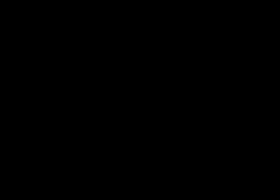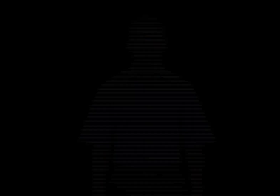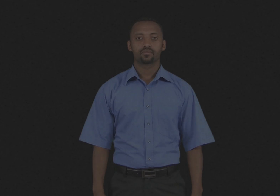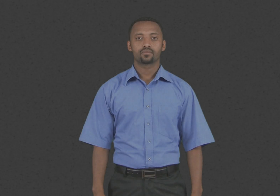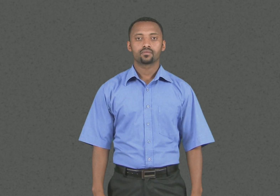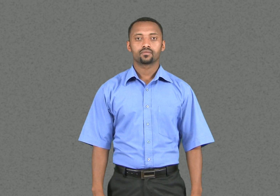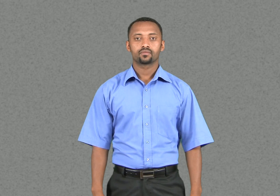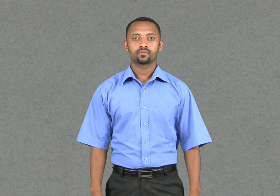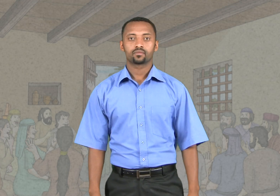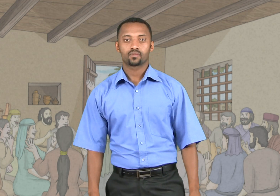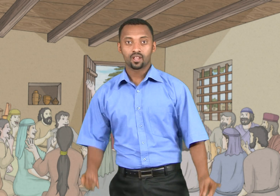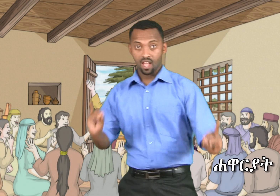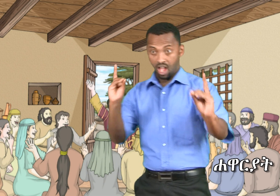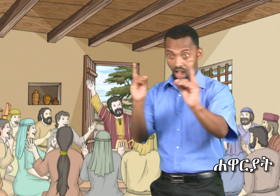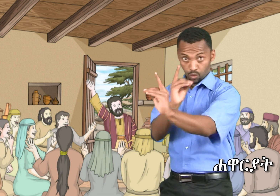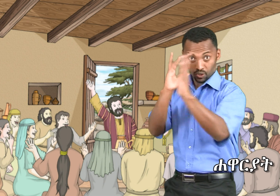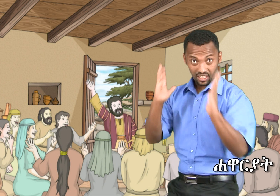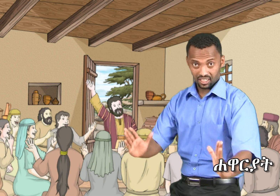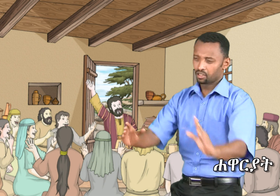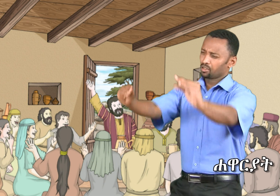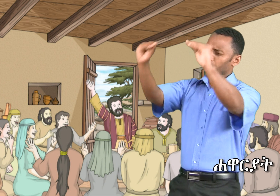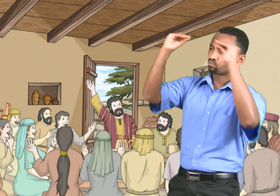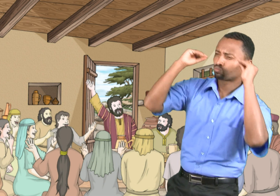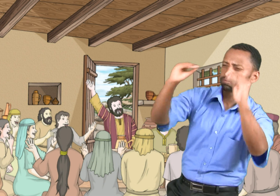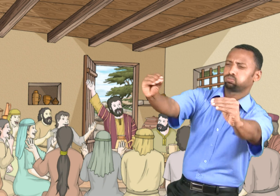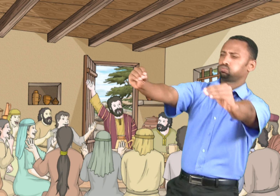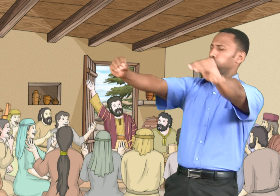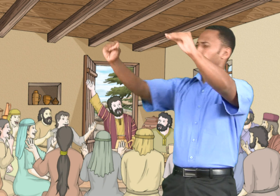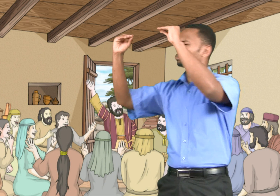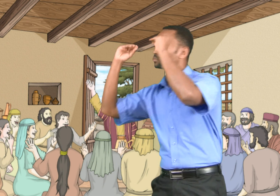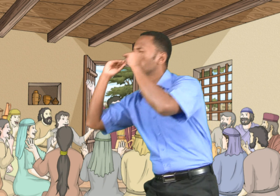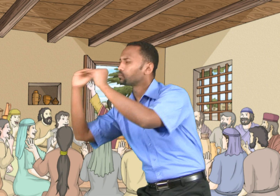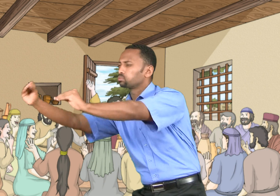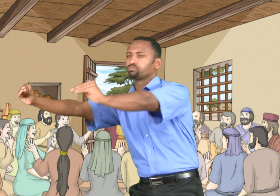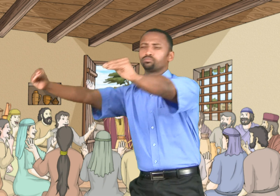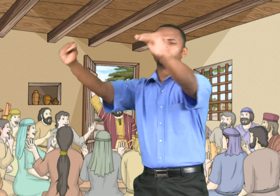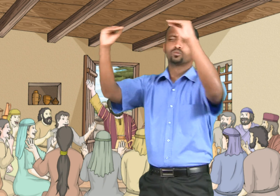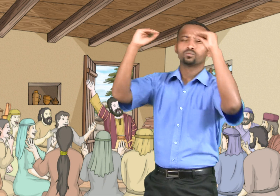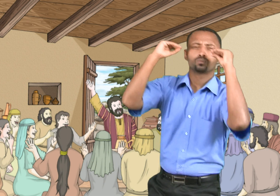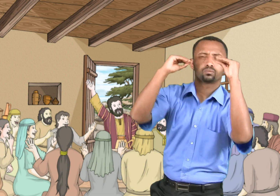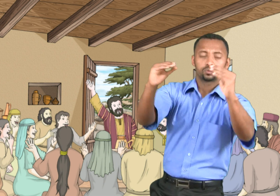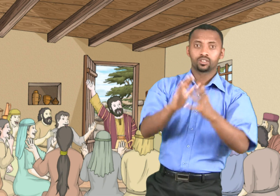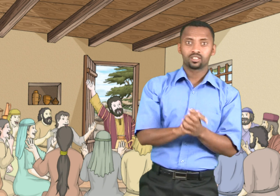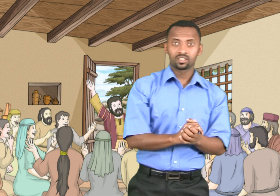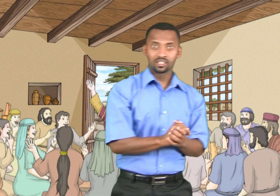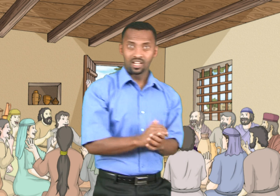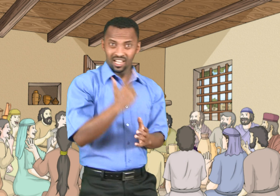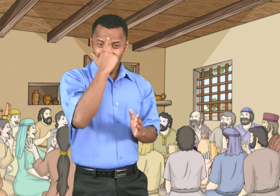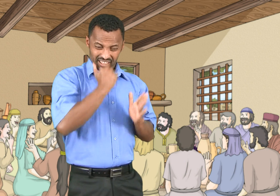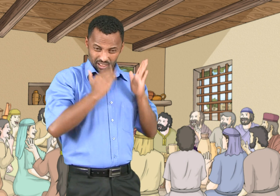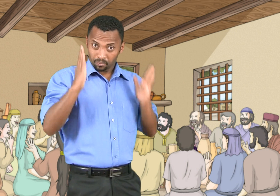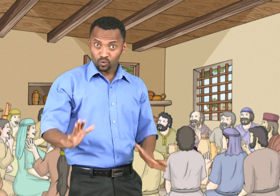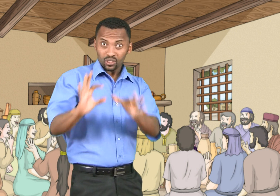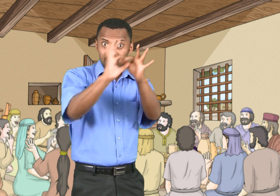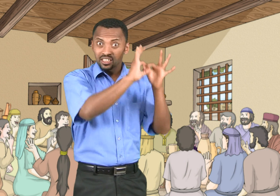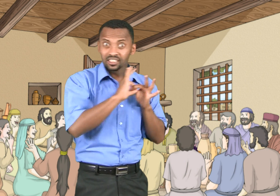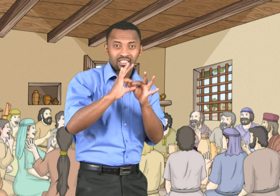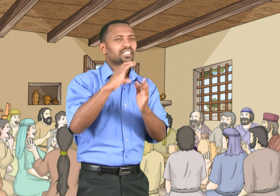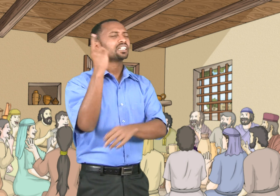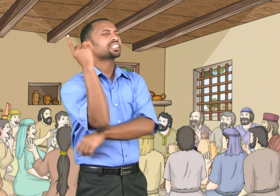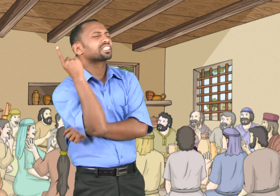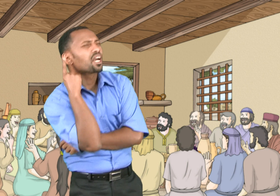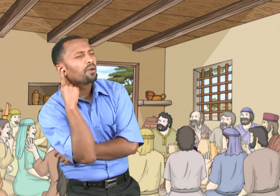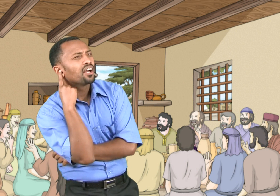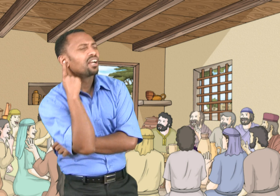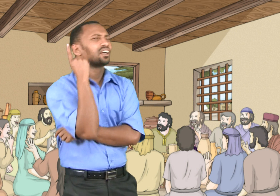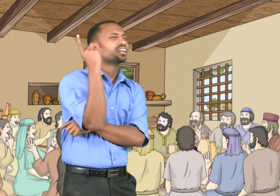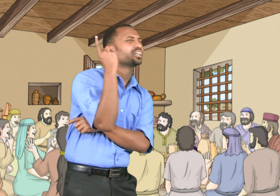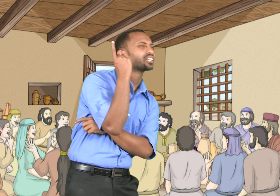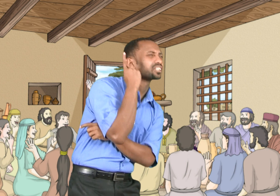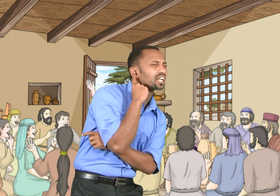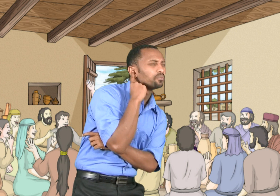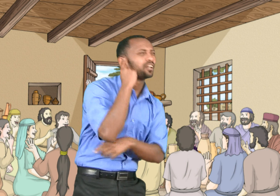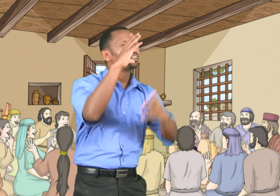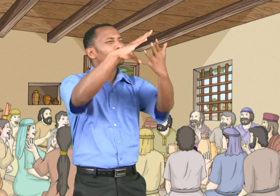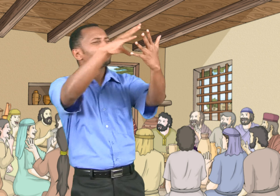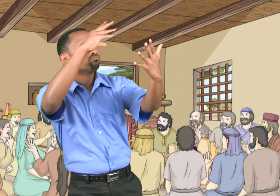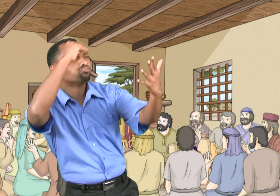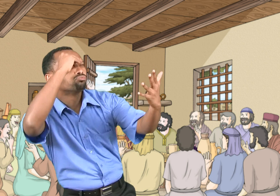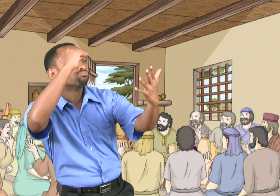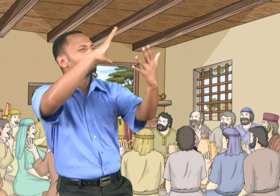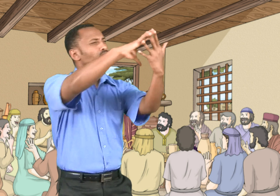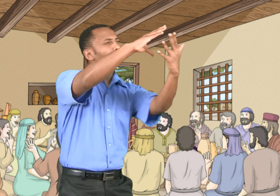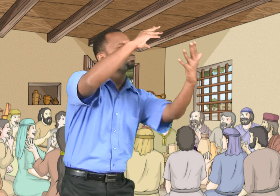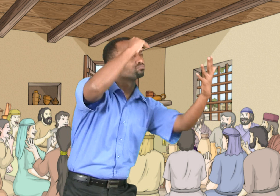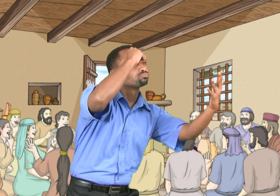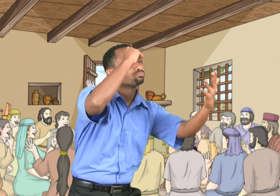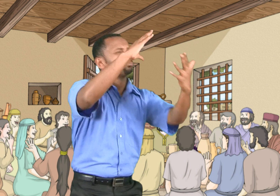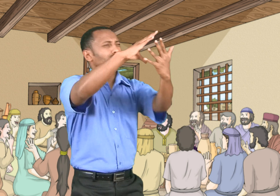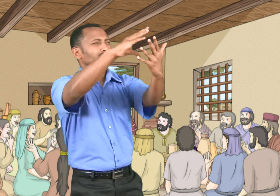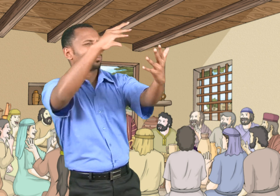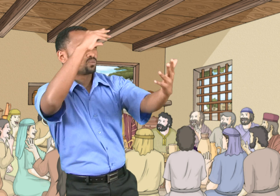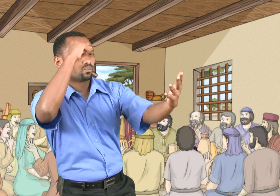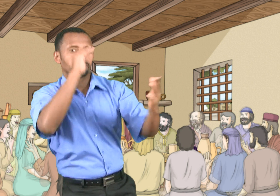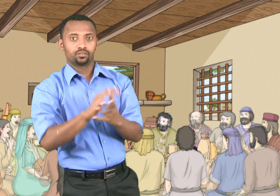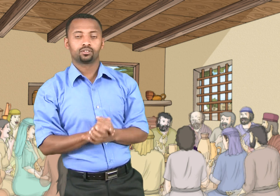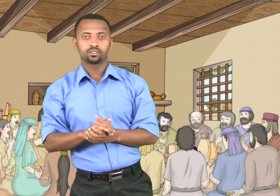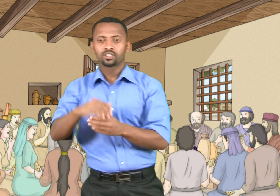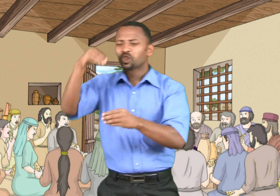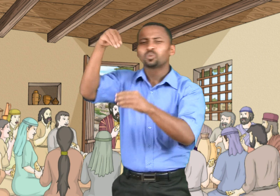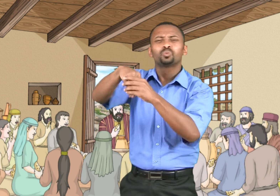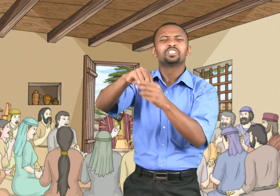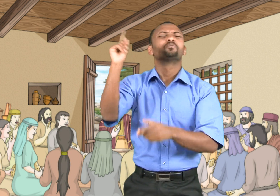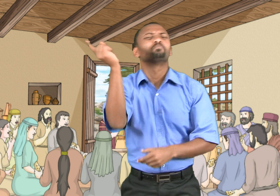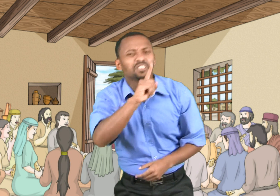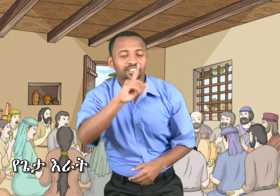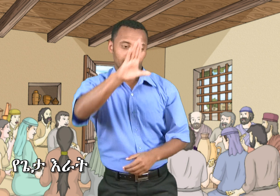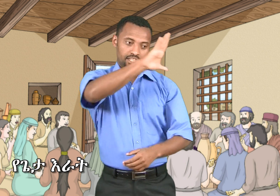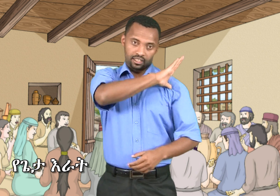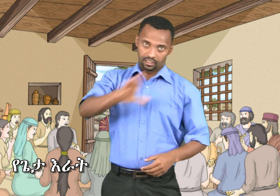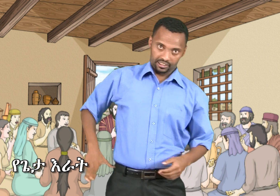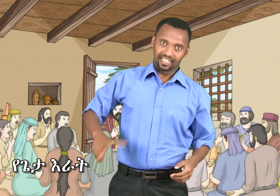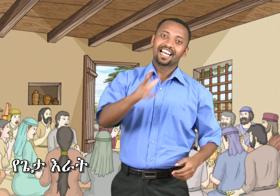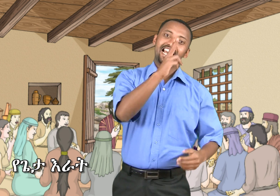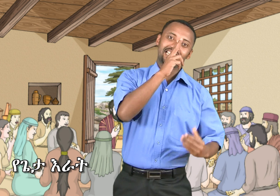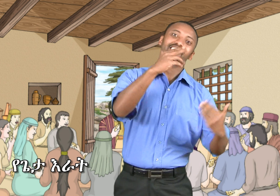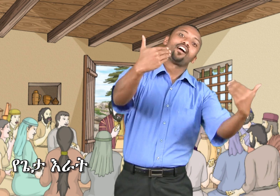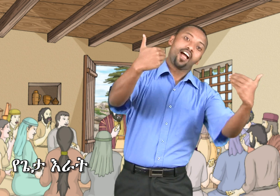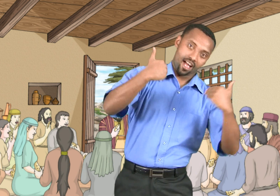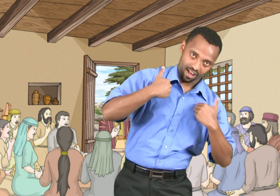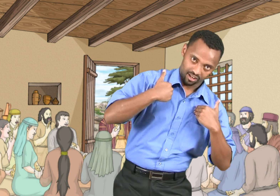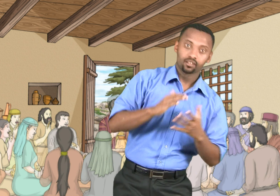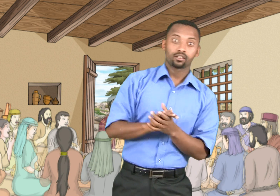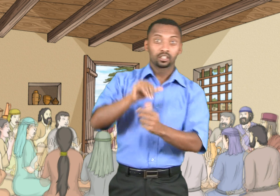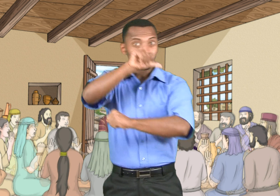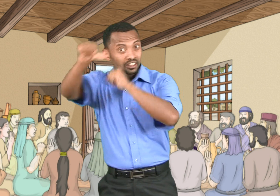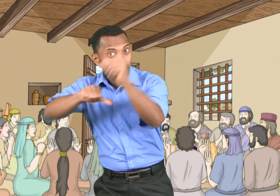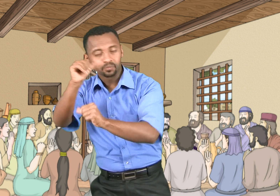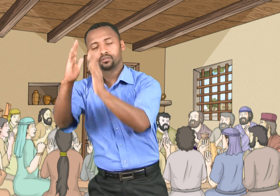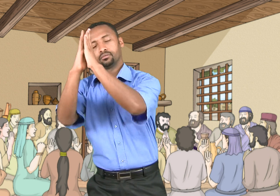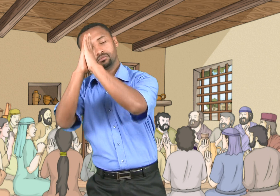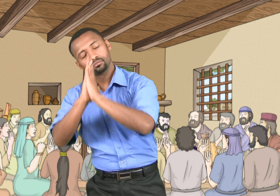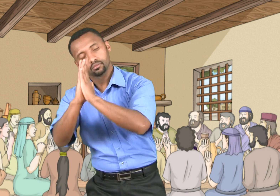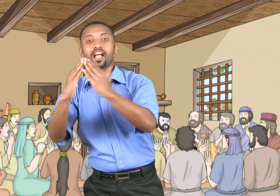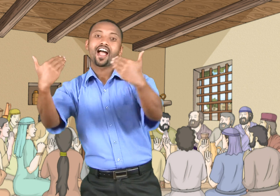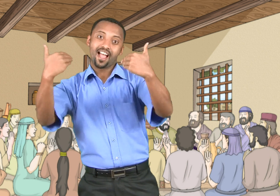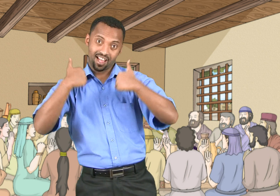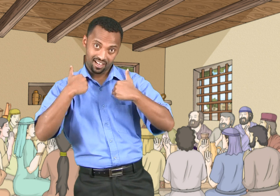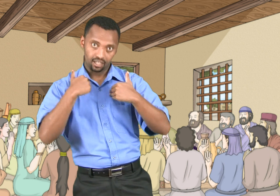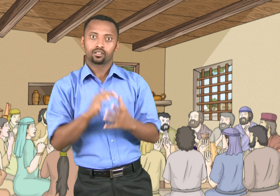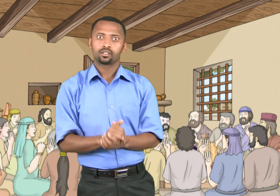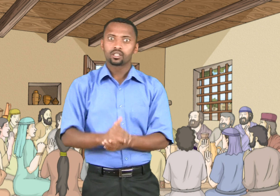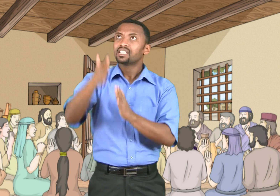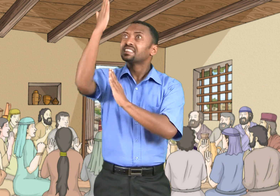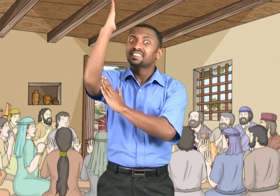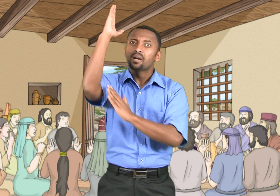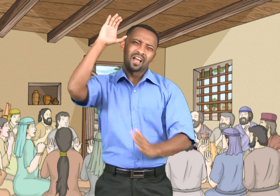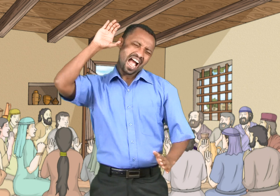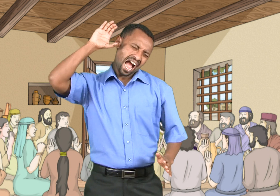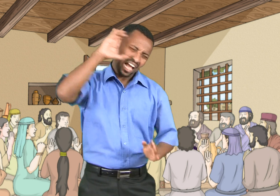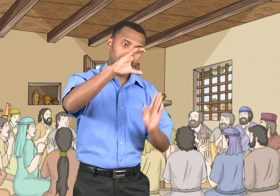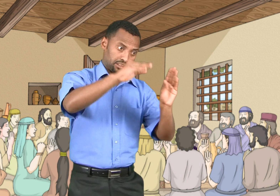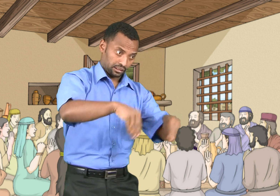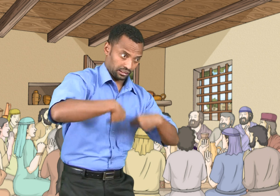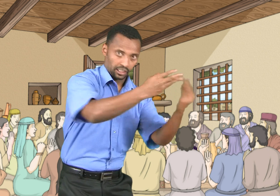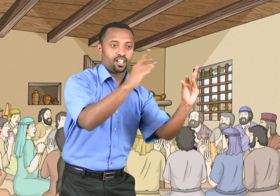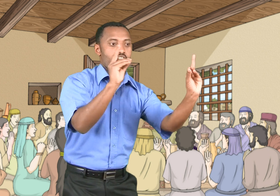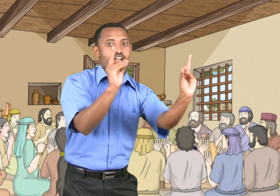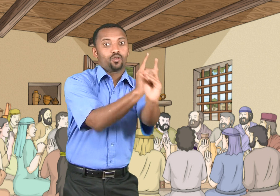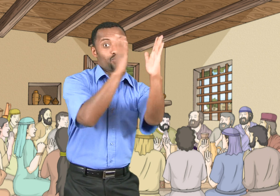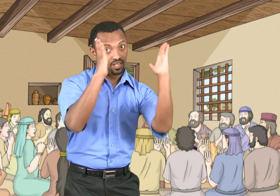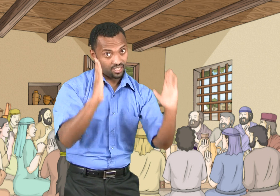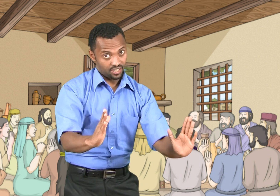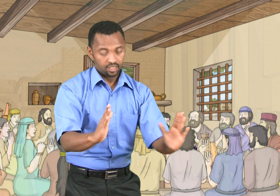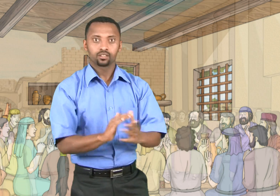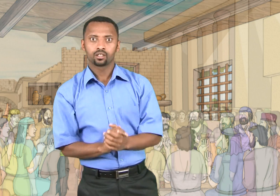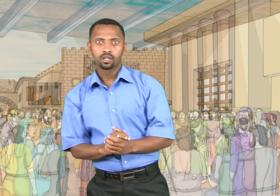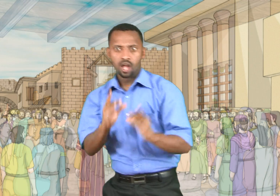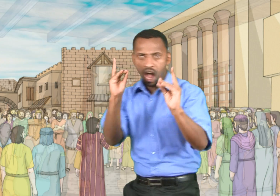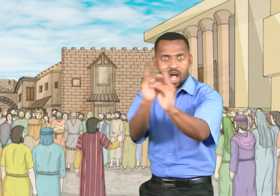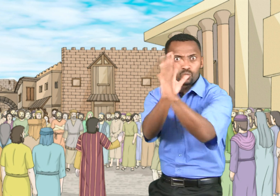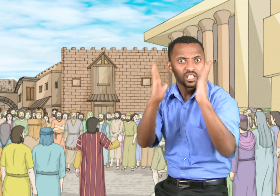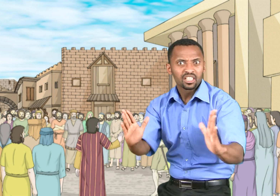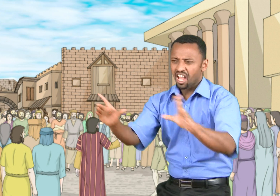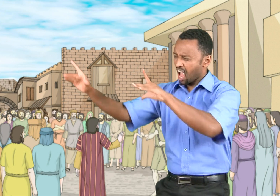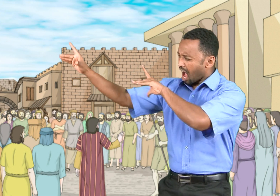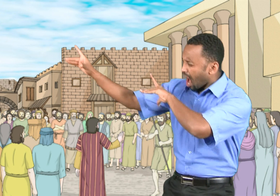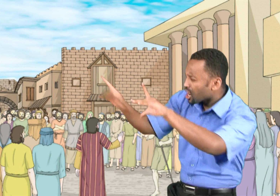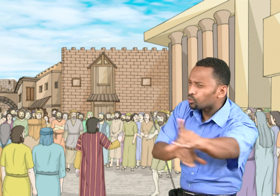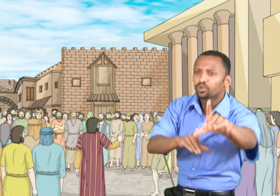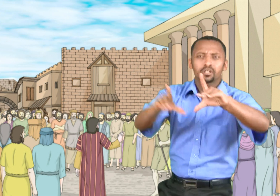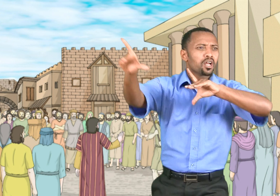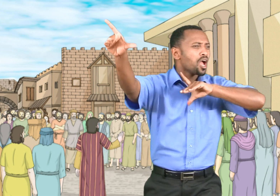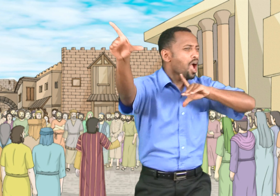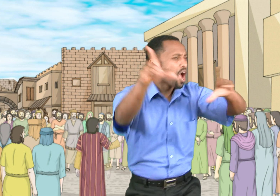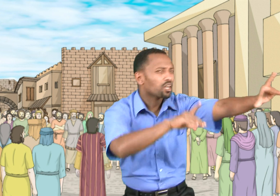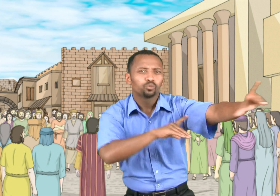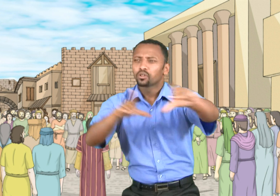They devoted themselves to the apostles’ teaching and to the fellowship, to the breaking of bread and to prayer.